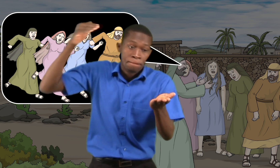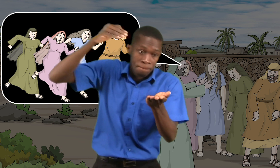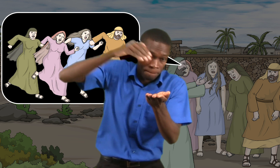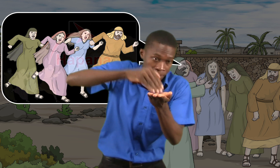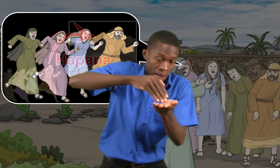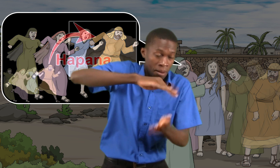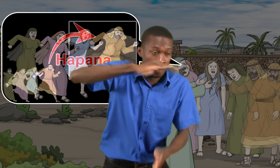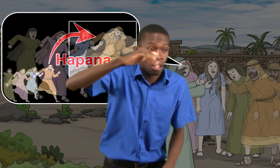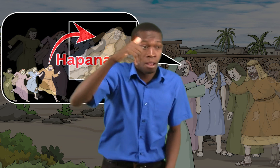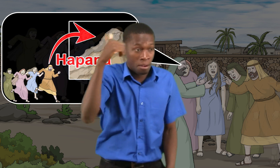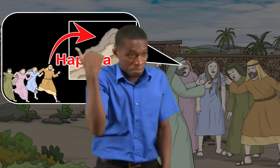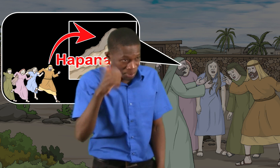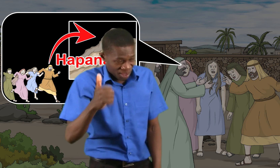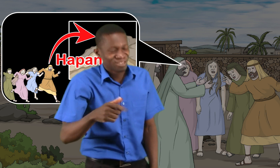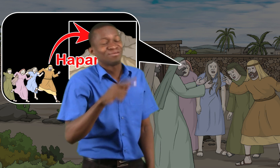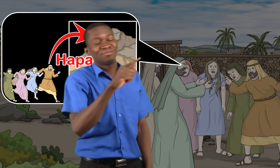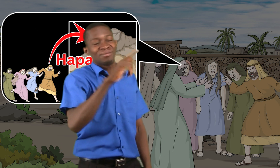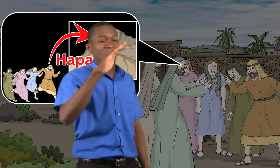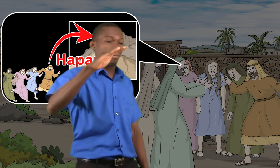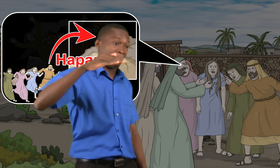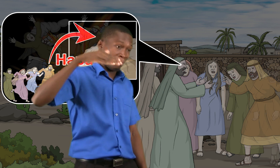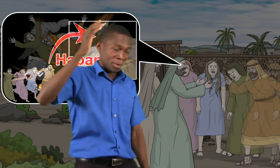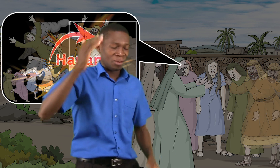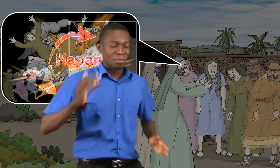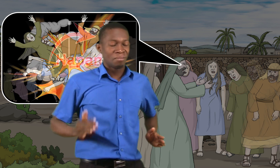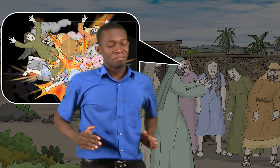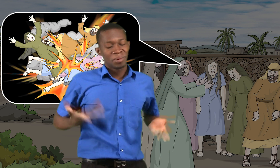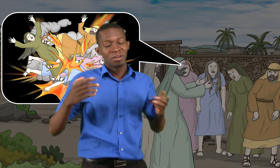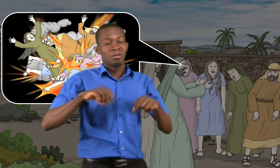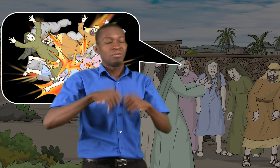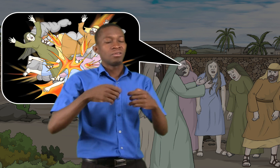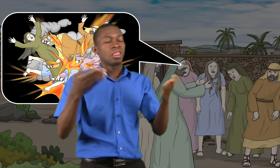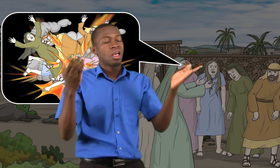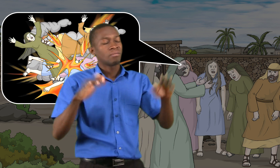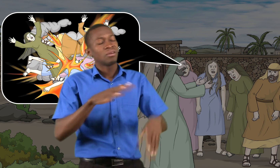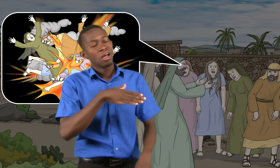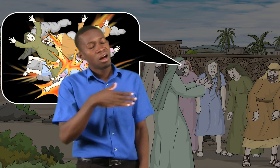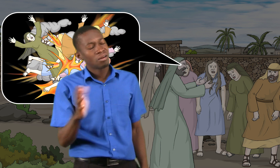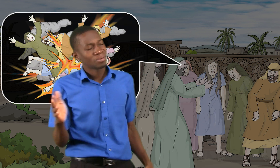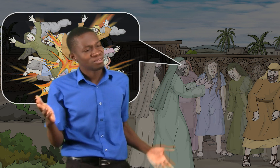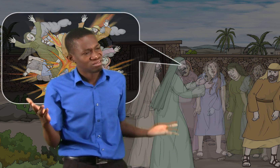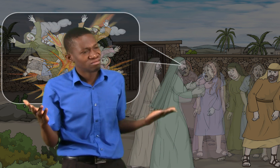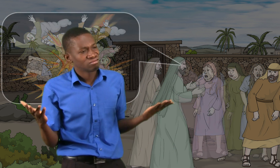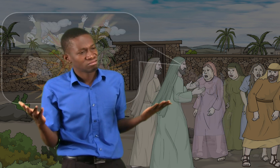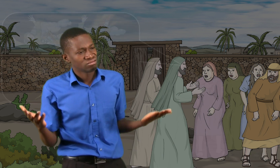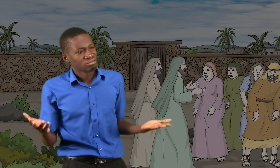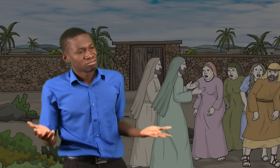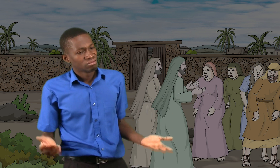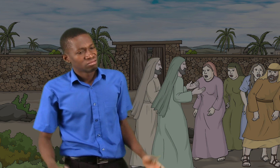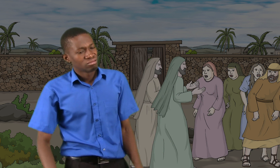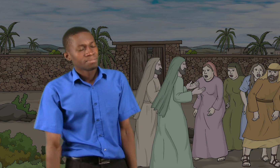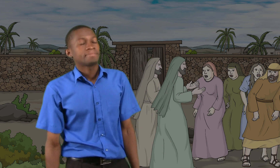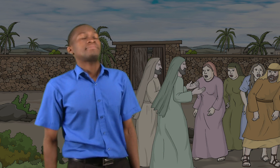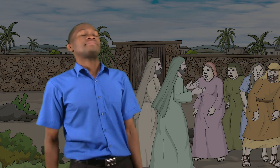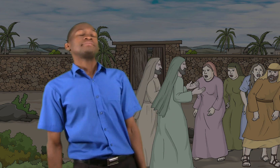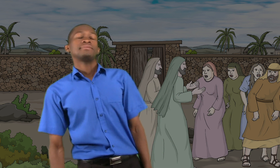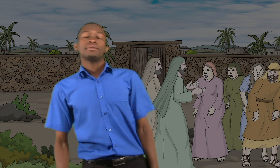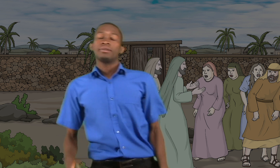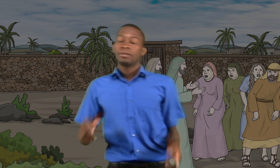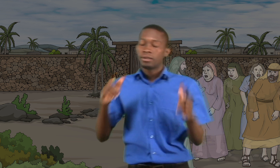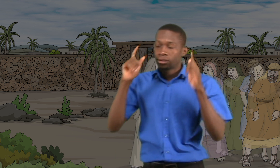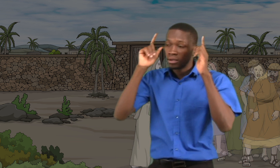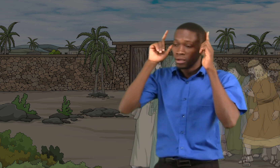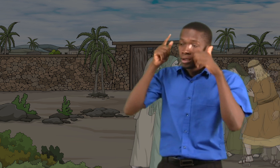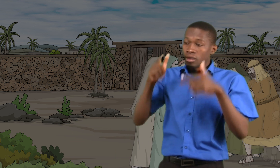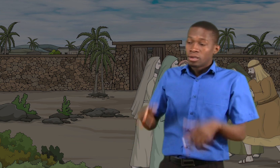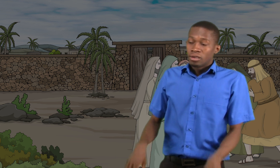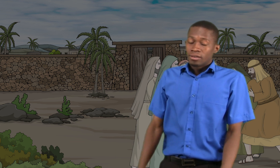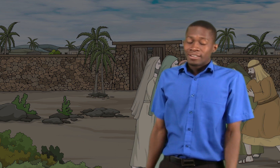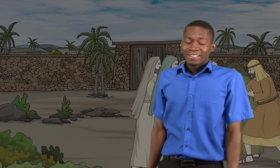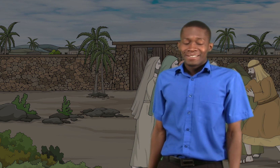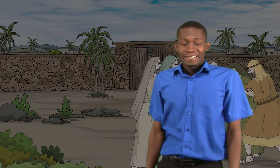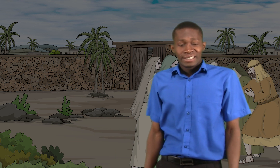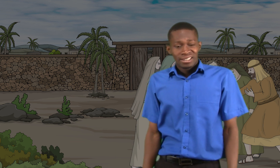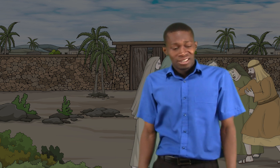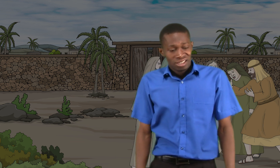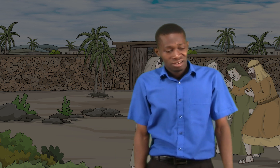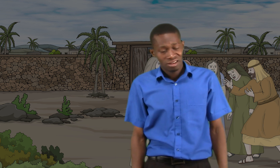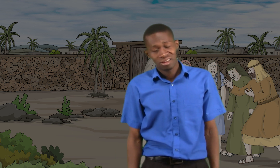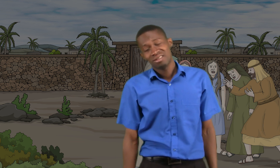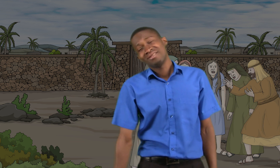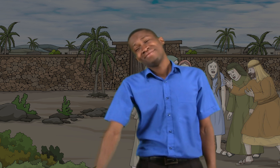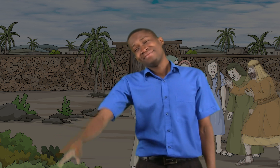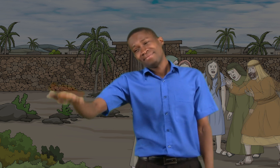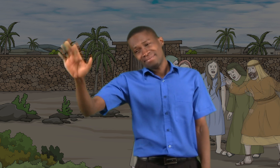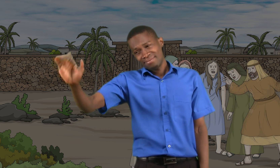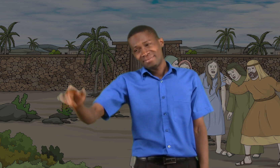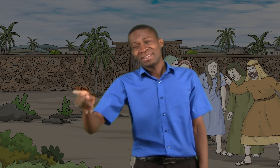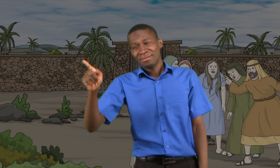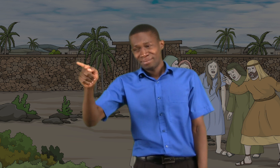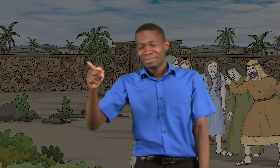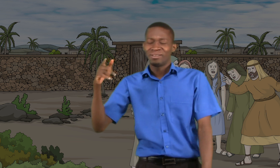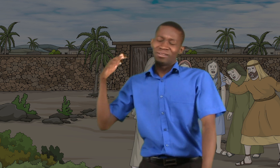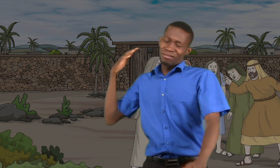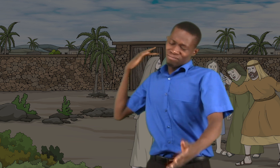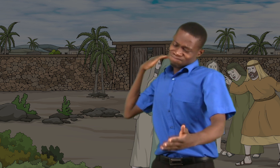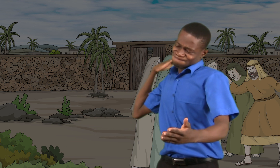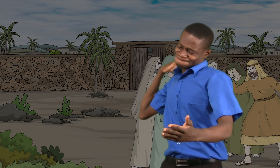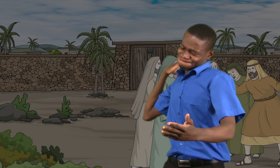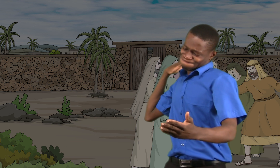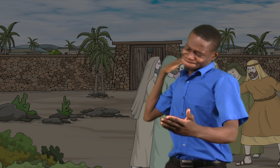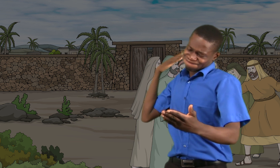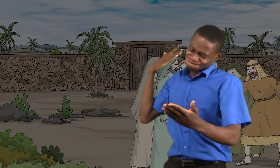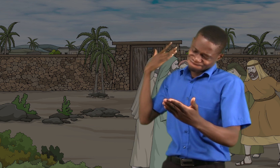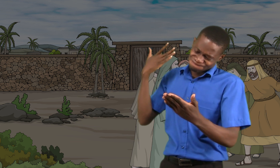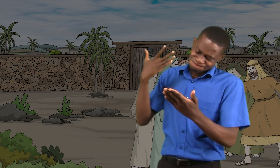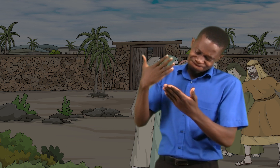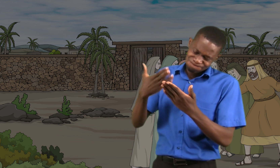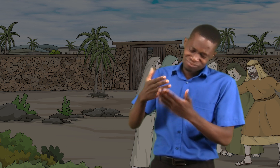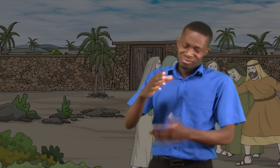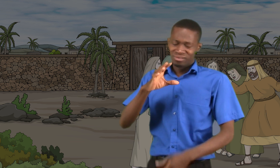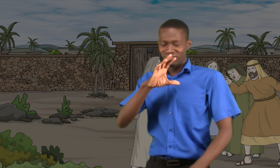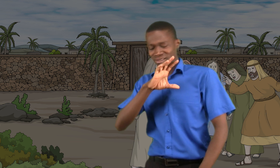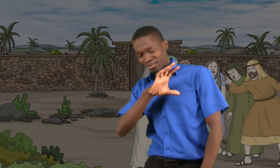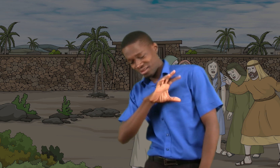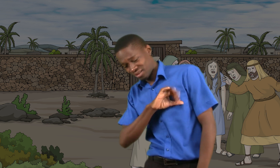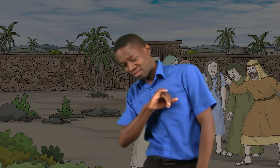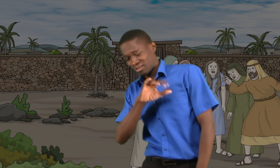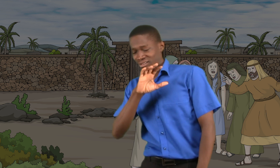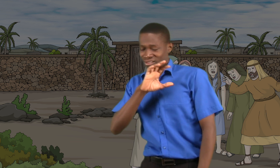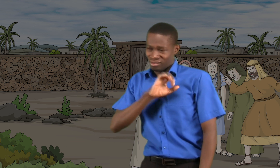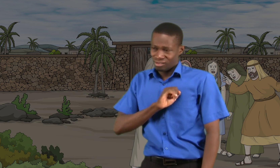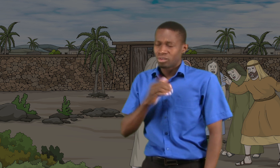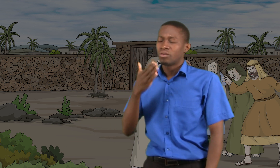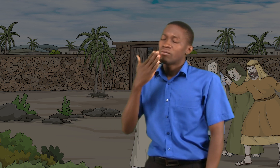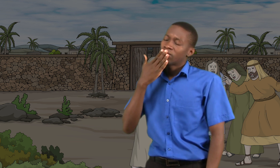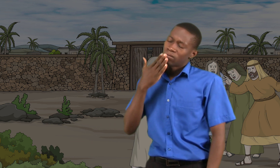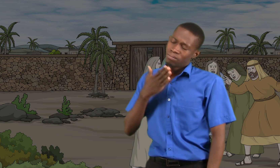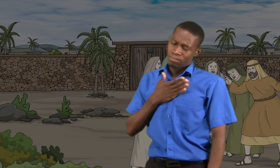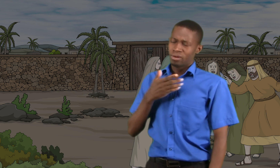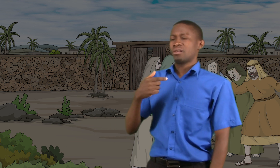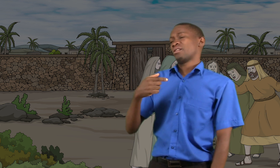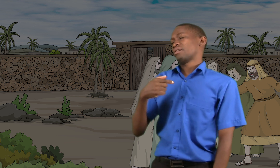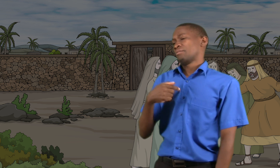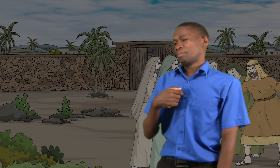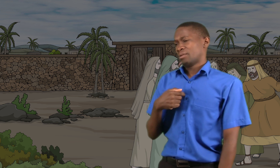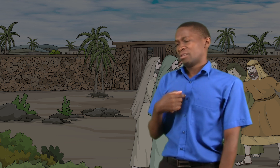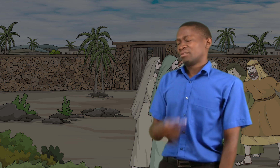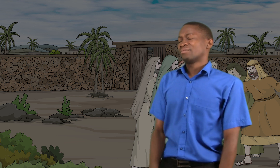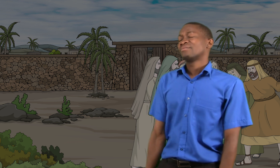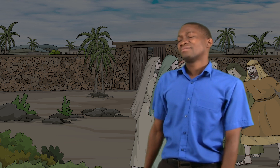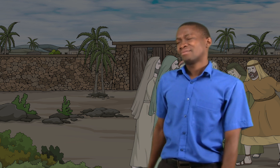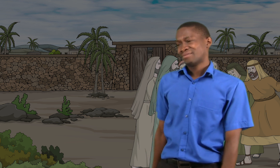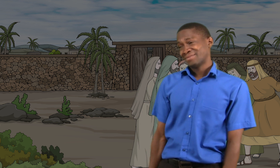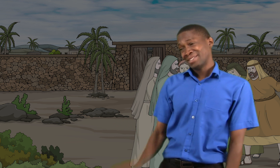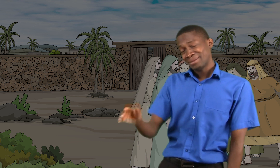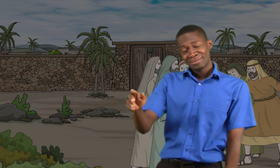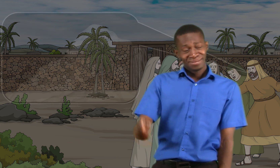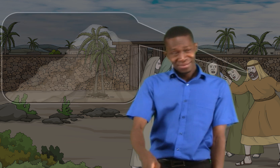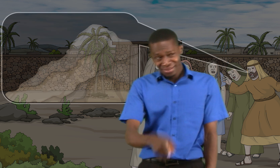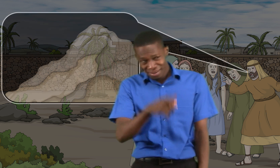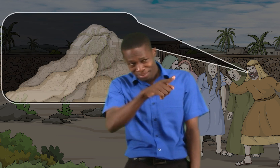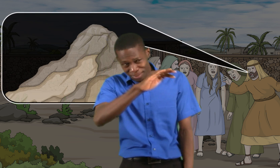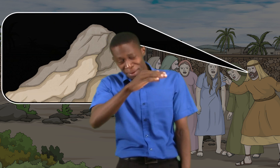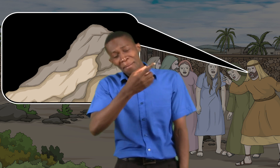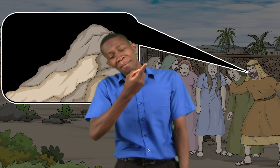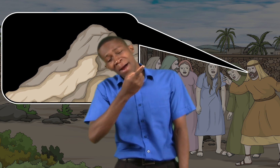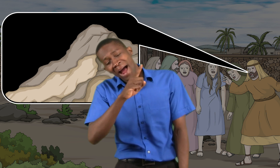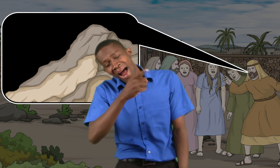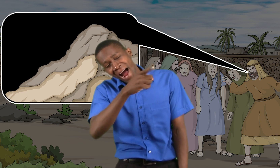Your servant has indeed found favor in your sight, and you have shown me great kindness by sparing my life.